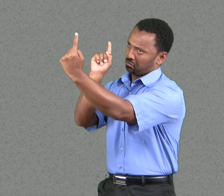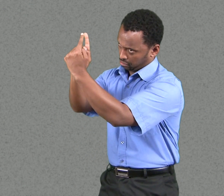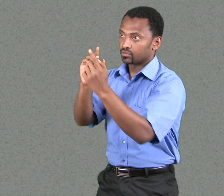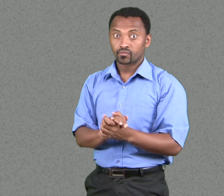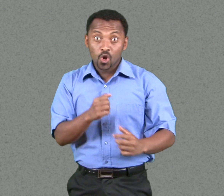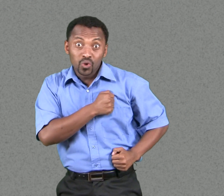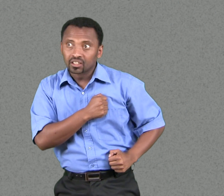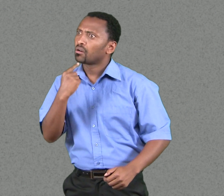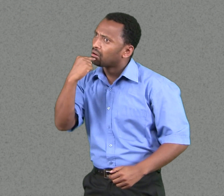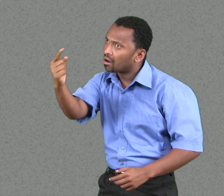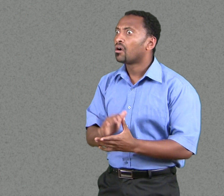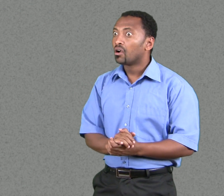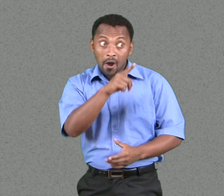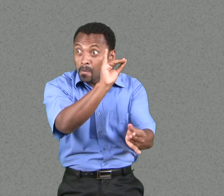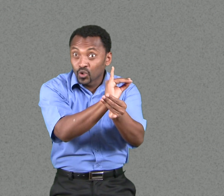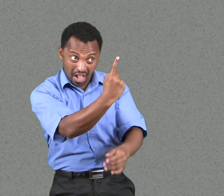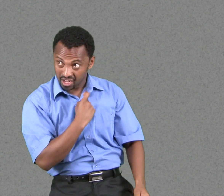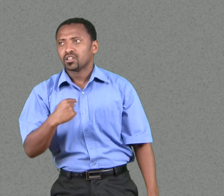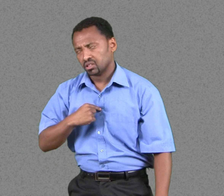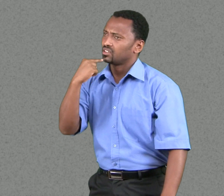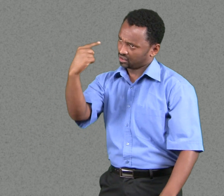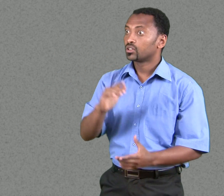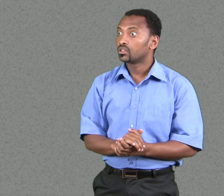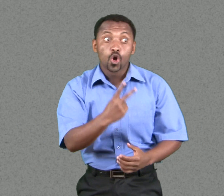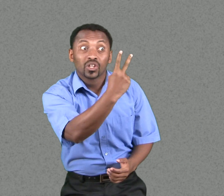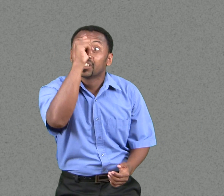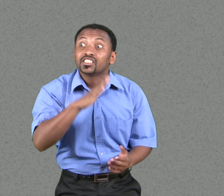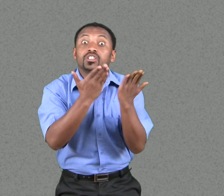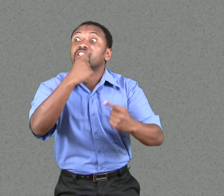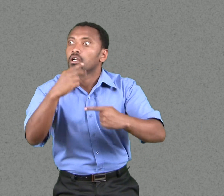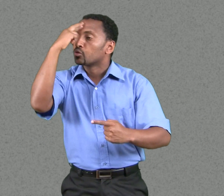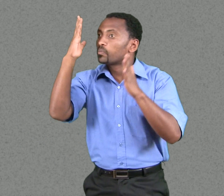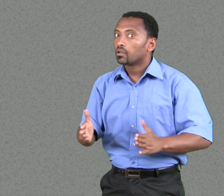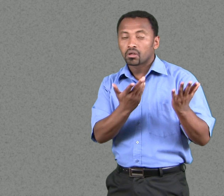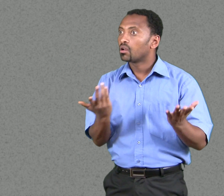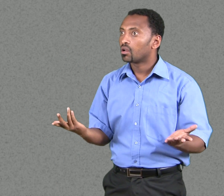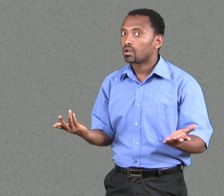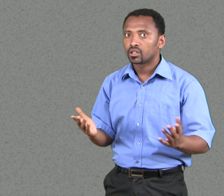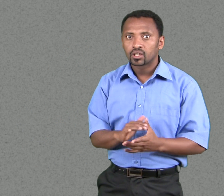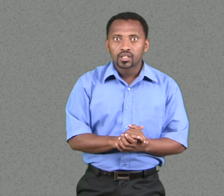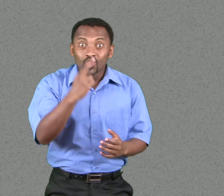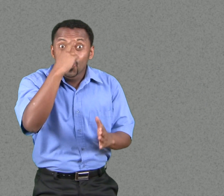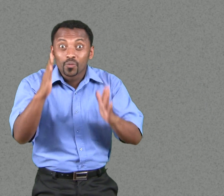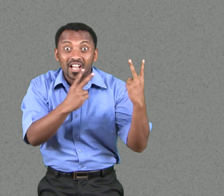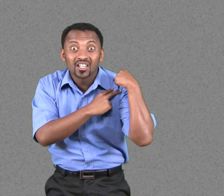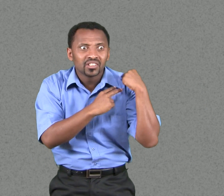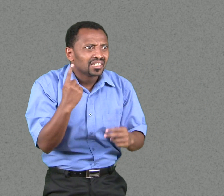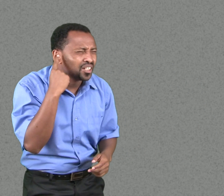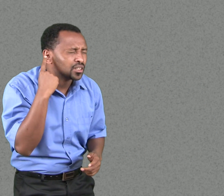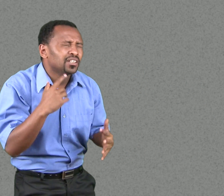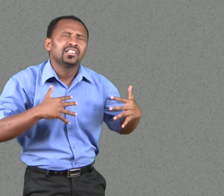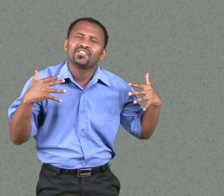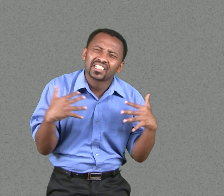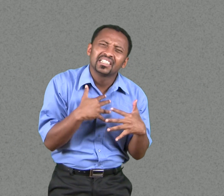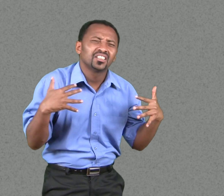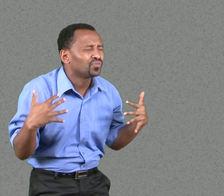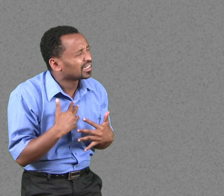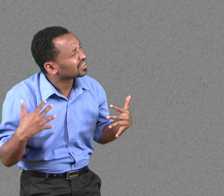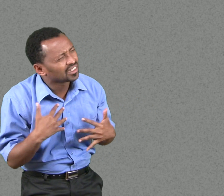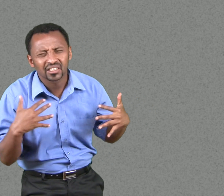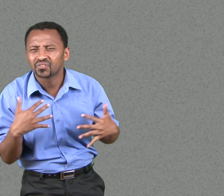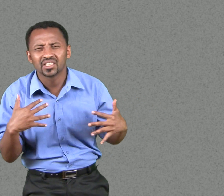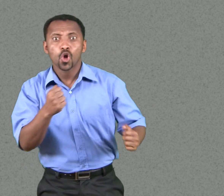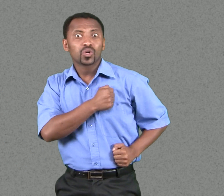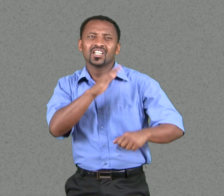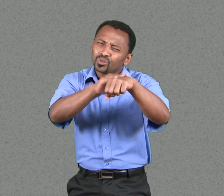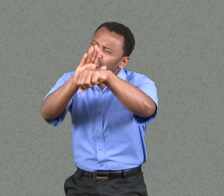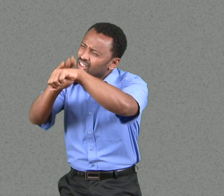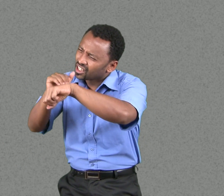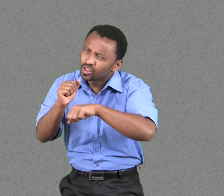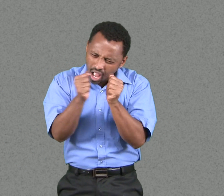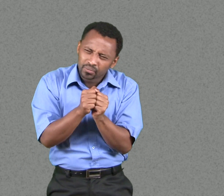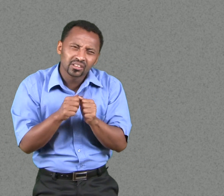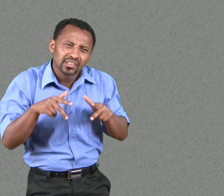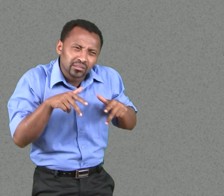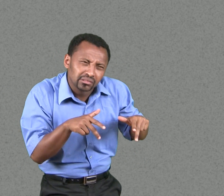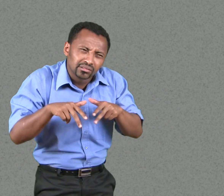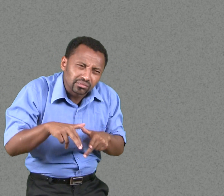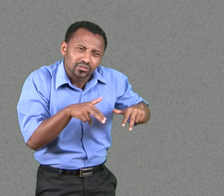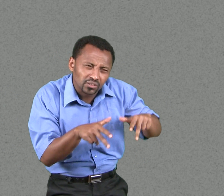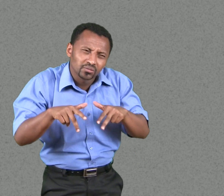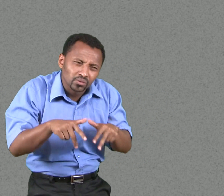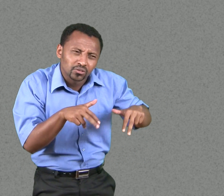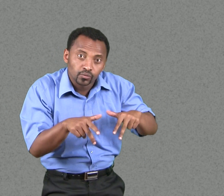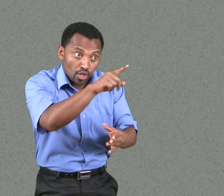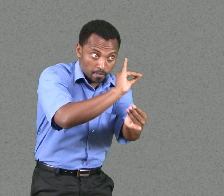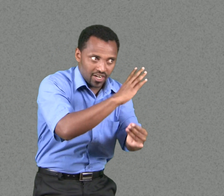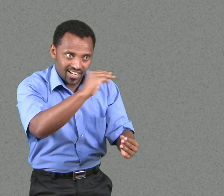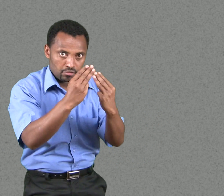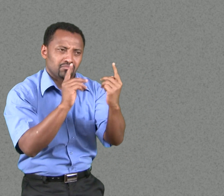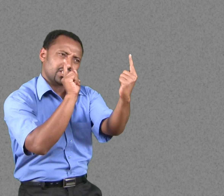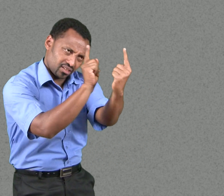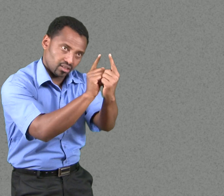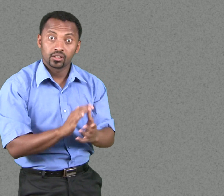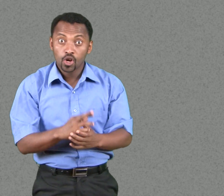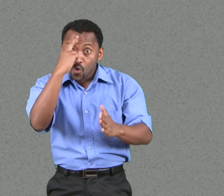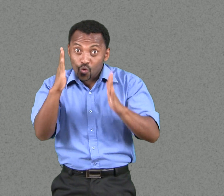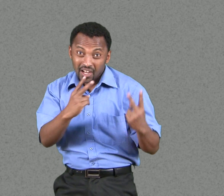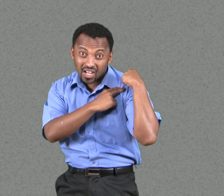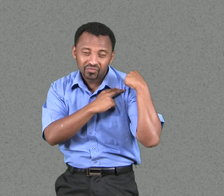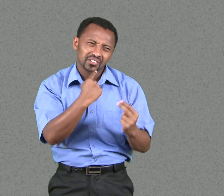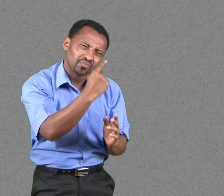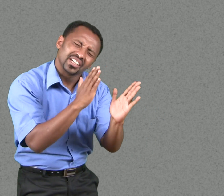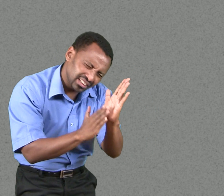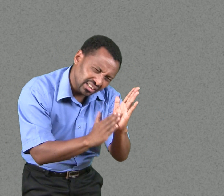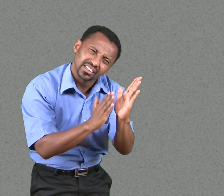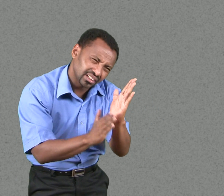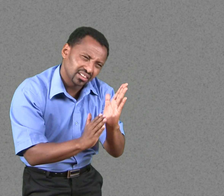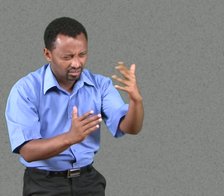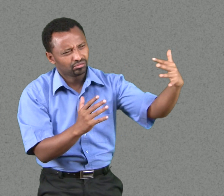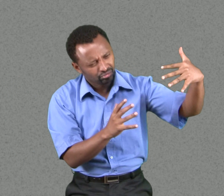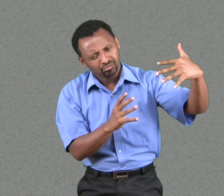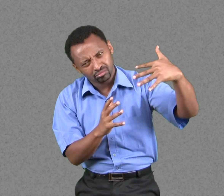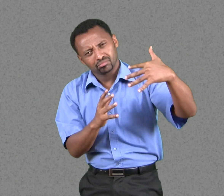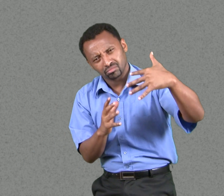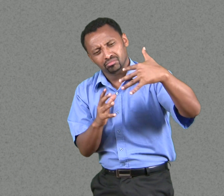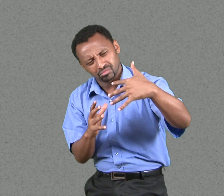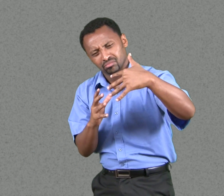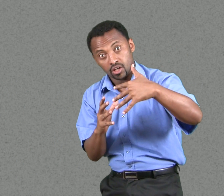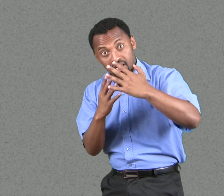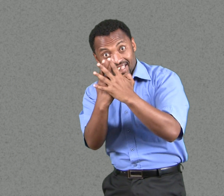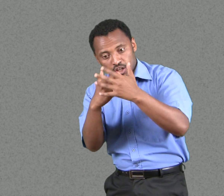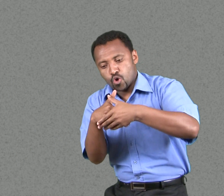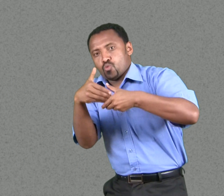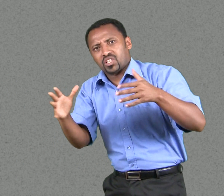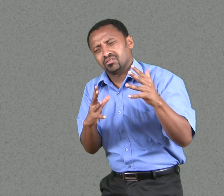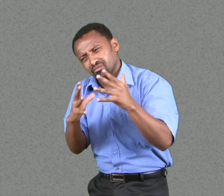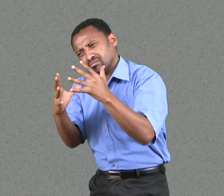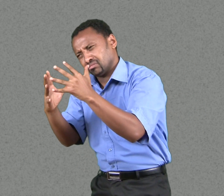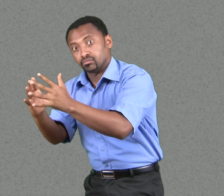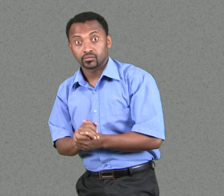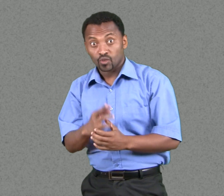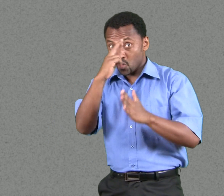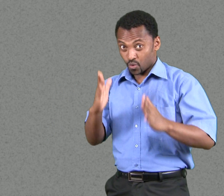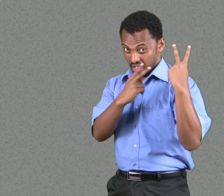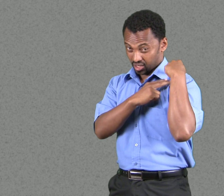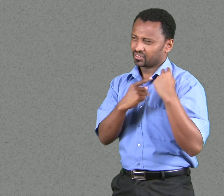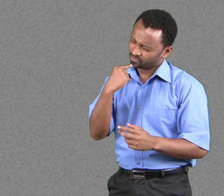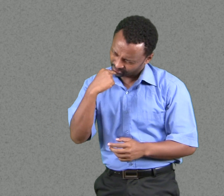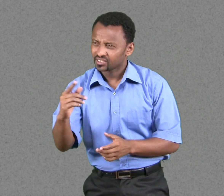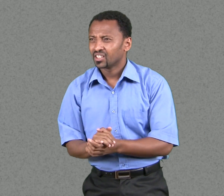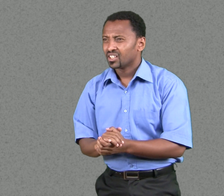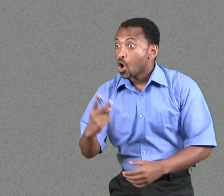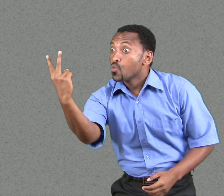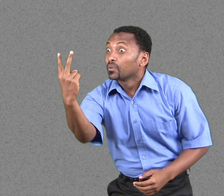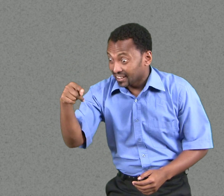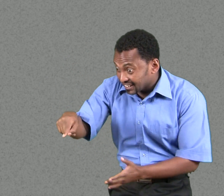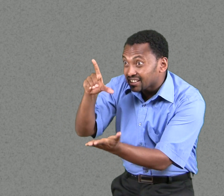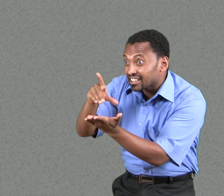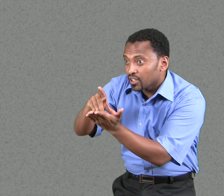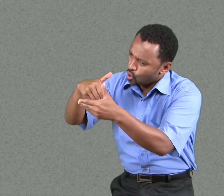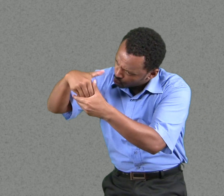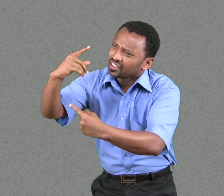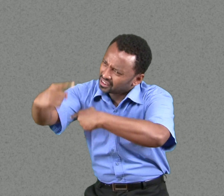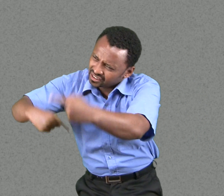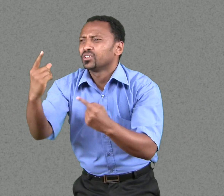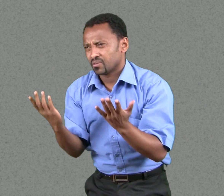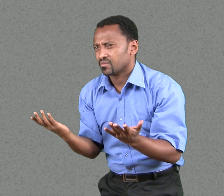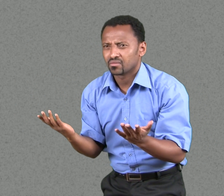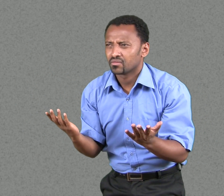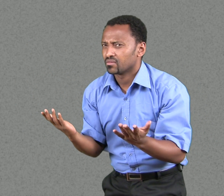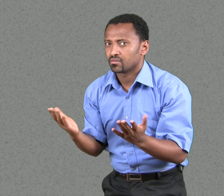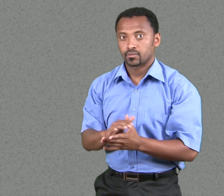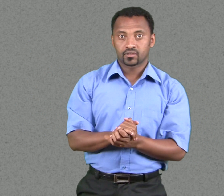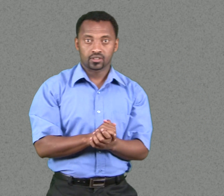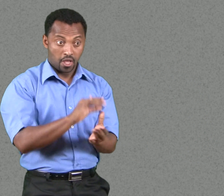So the officers relayed this message to the magistrates, who were alarmed to hear that Paul and Silas were Roman citizens.